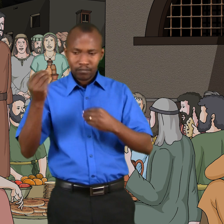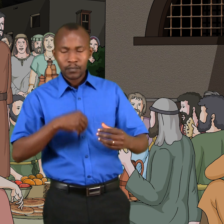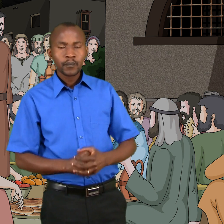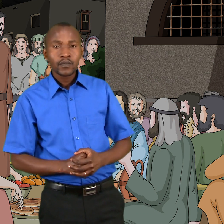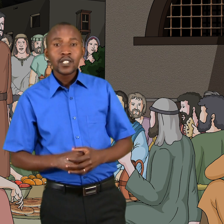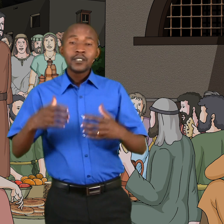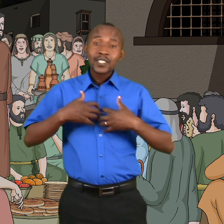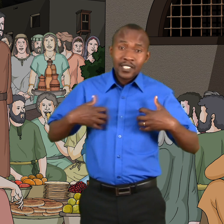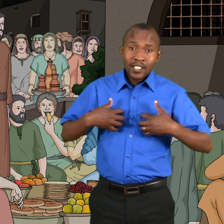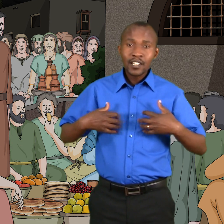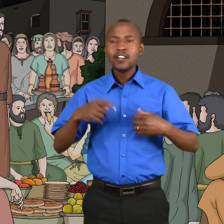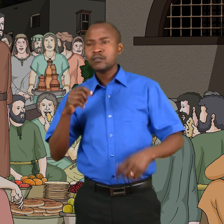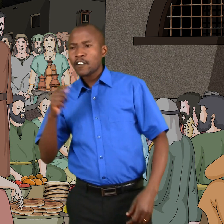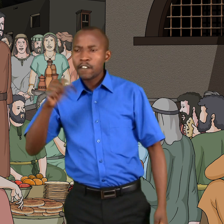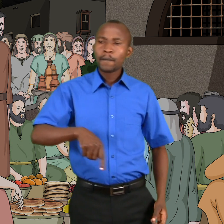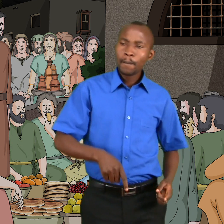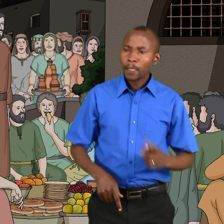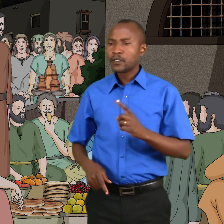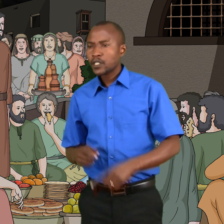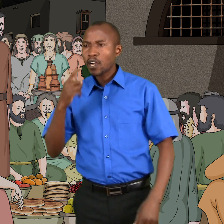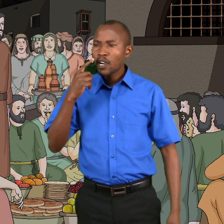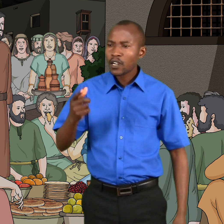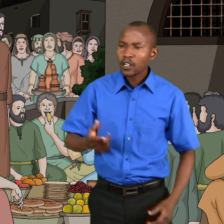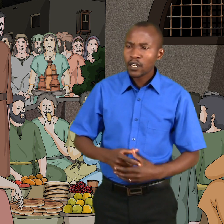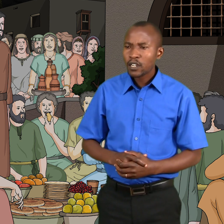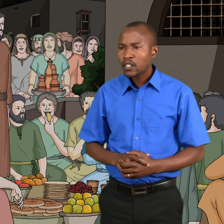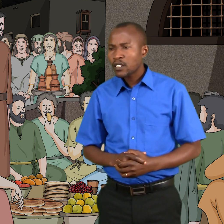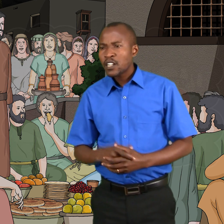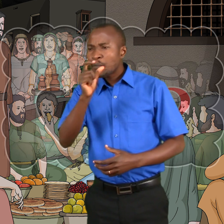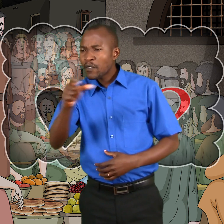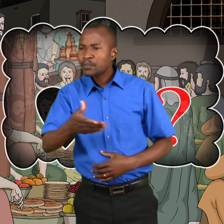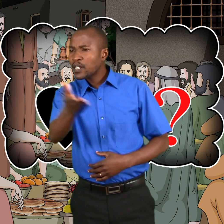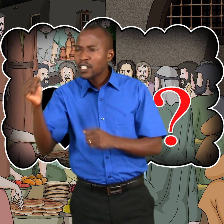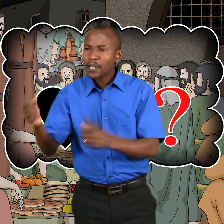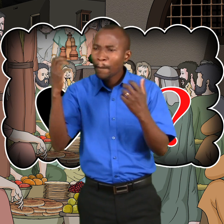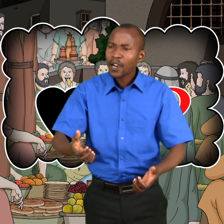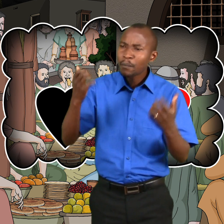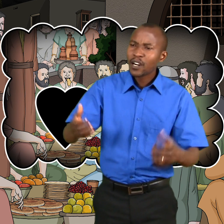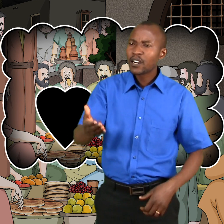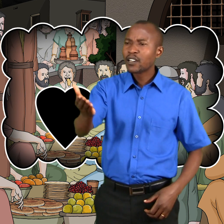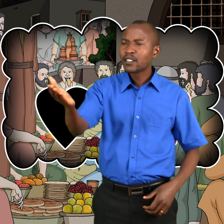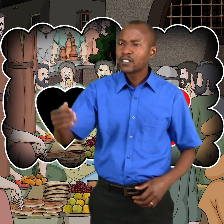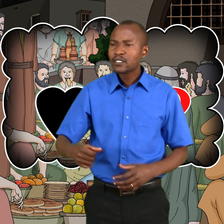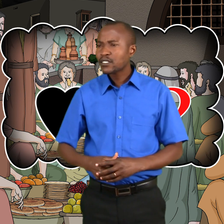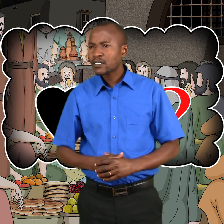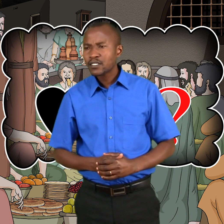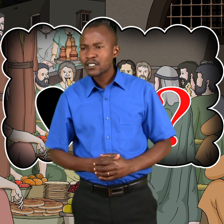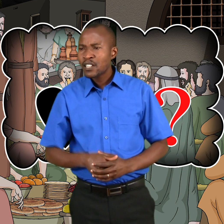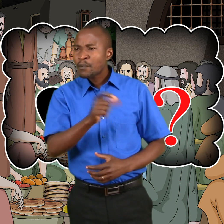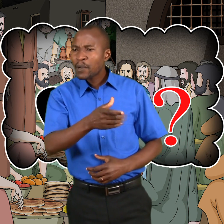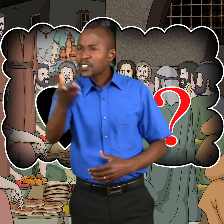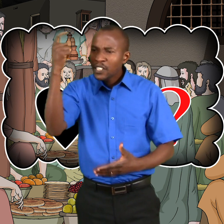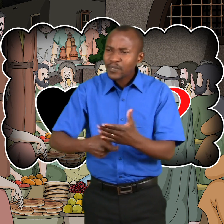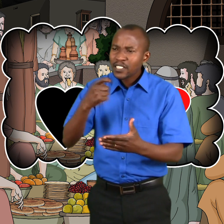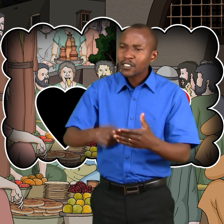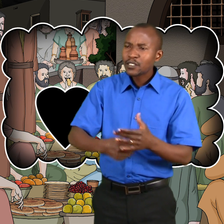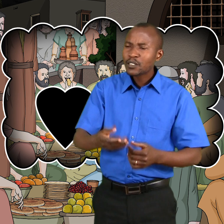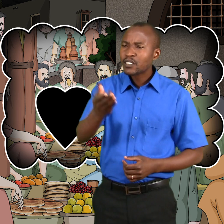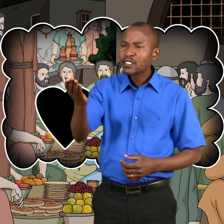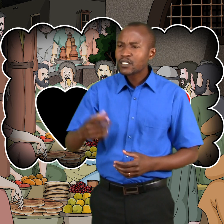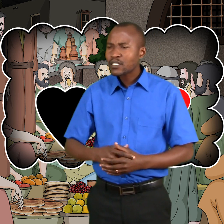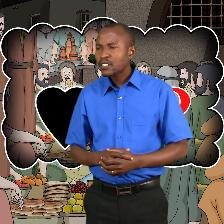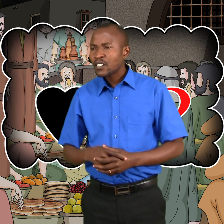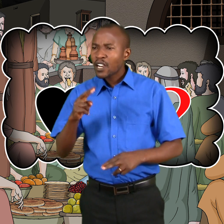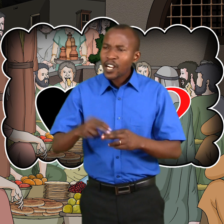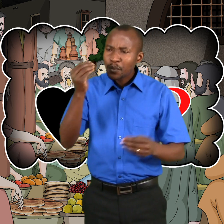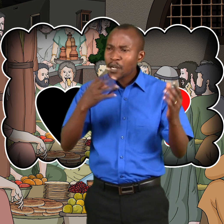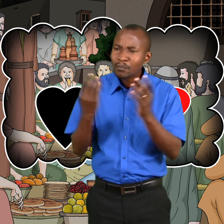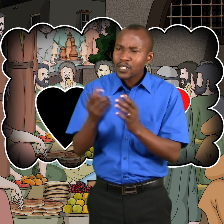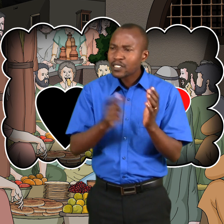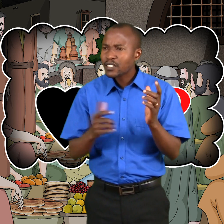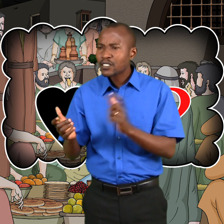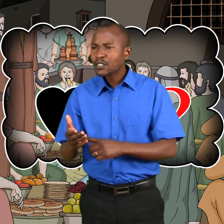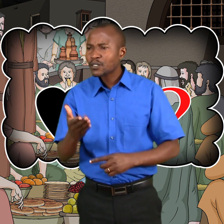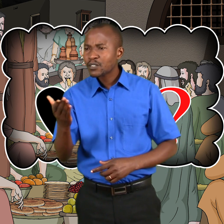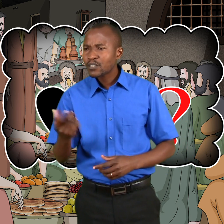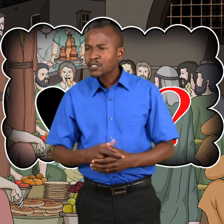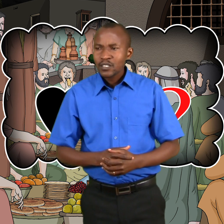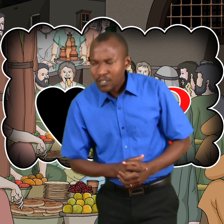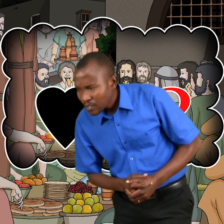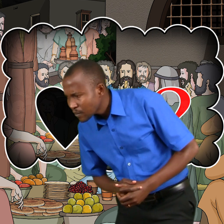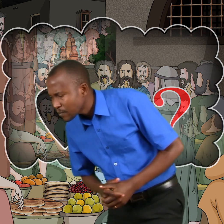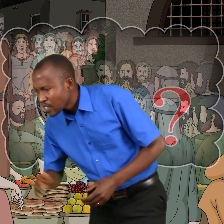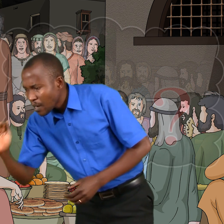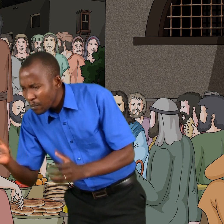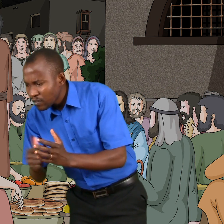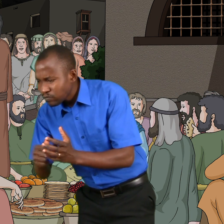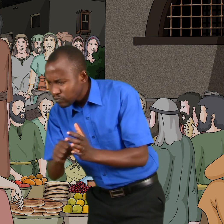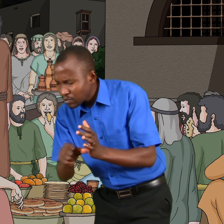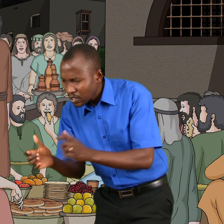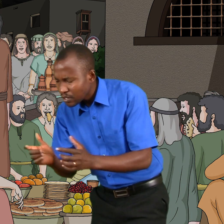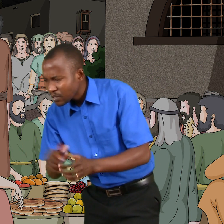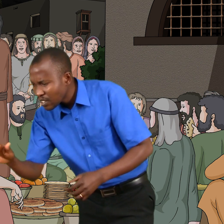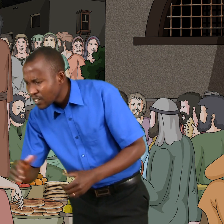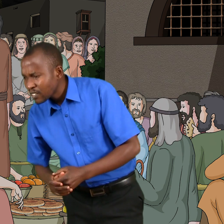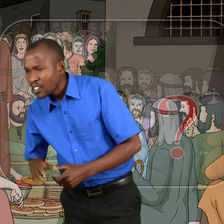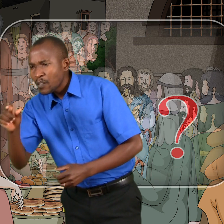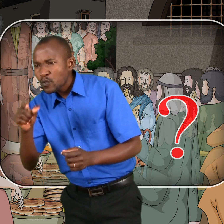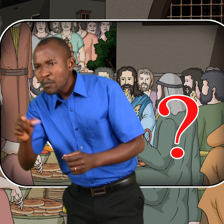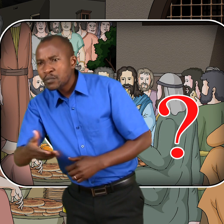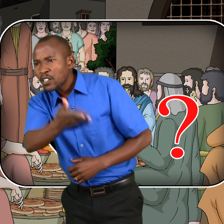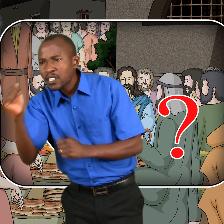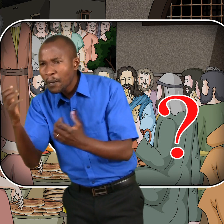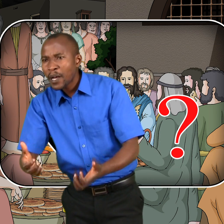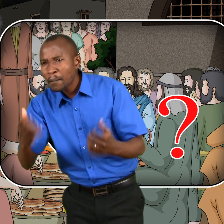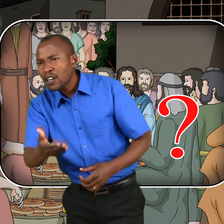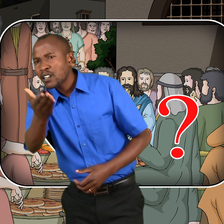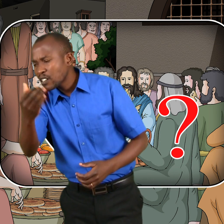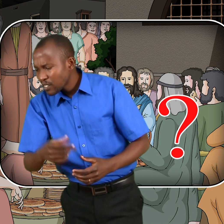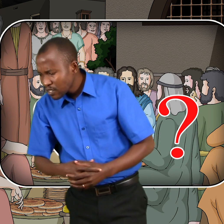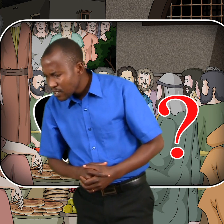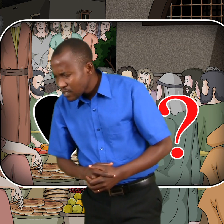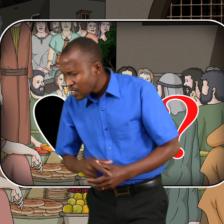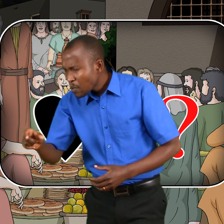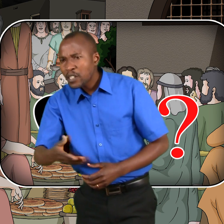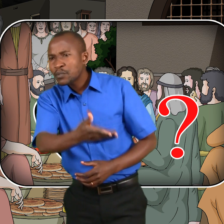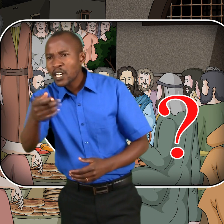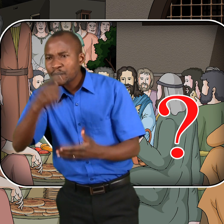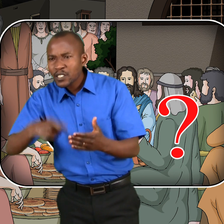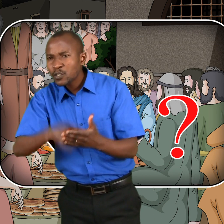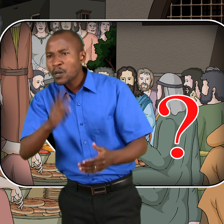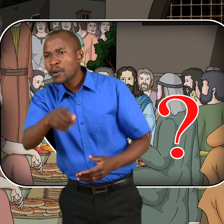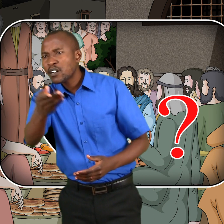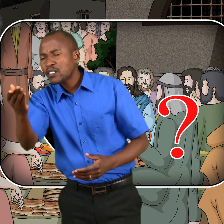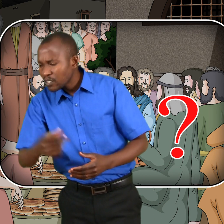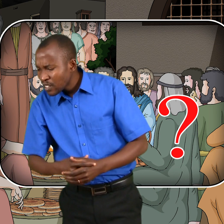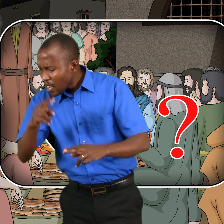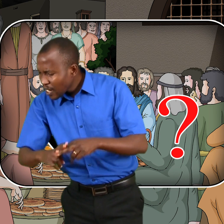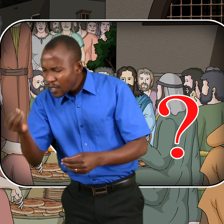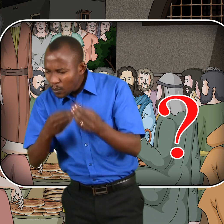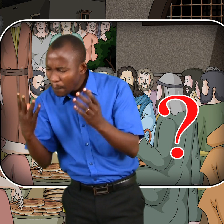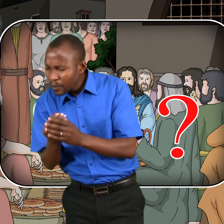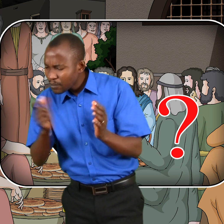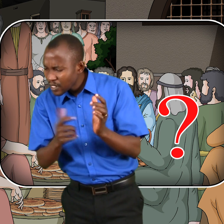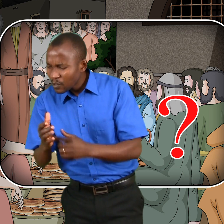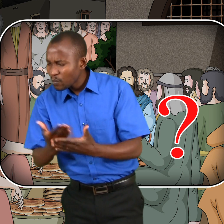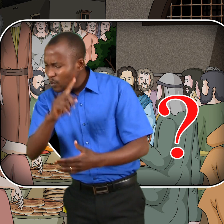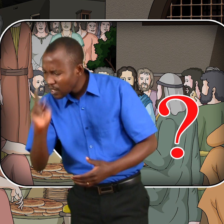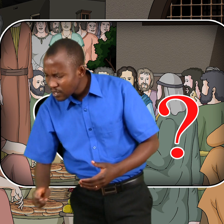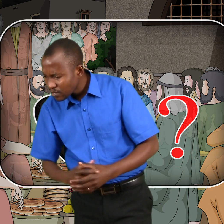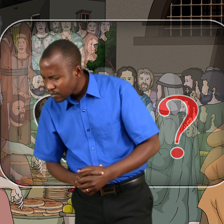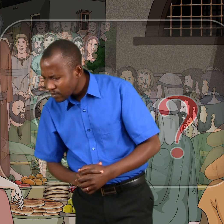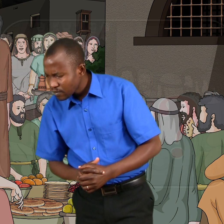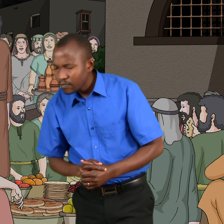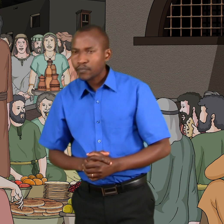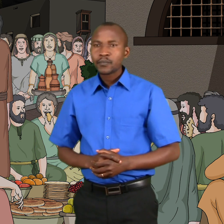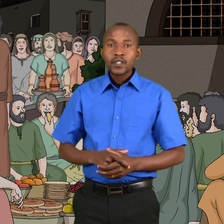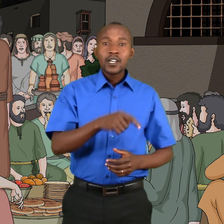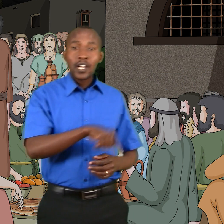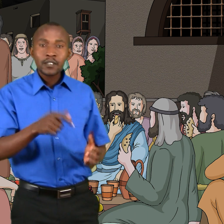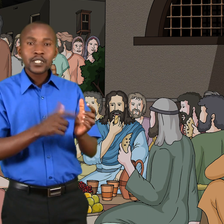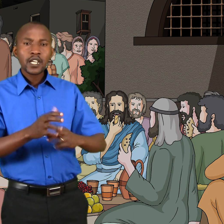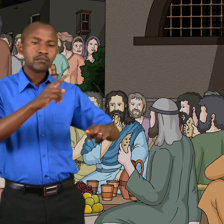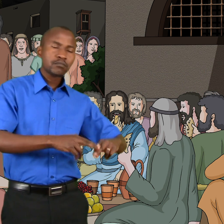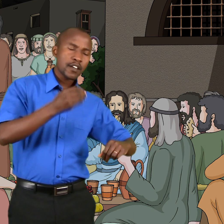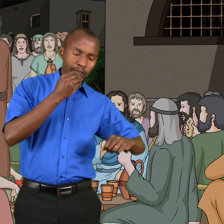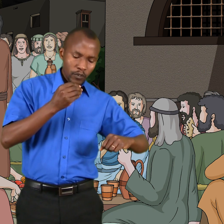When the scribes who were Pharisees saw Jesus eating with these people, they asked His disciples, “Why does He eat with tax collectors and sinners?”